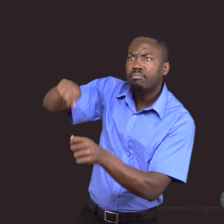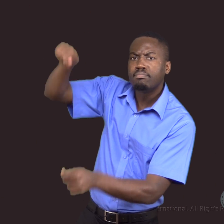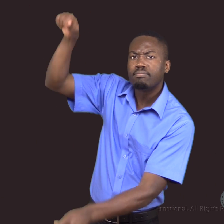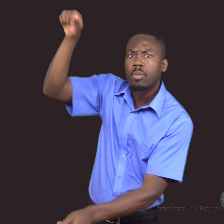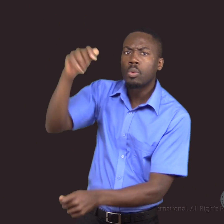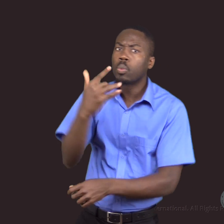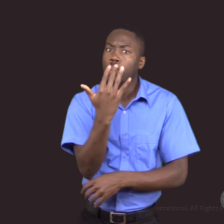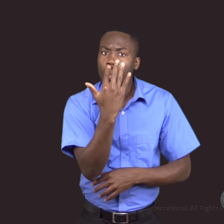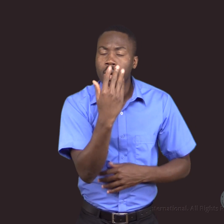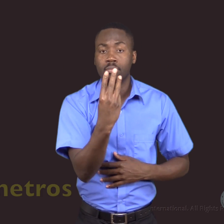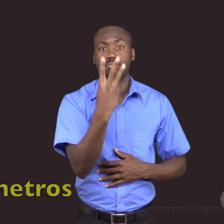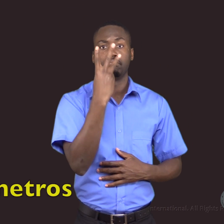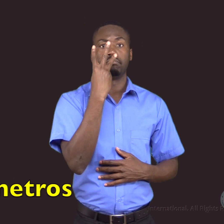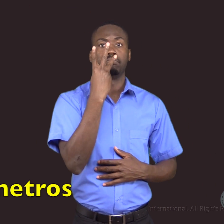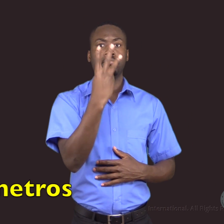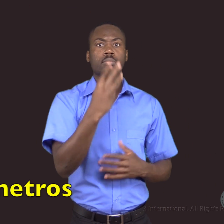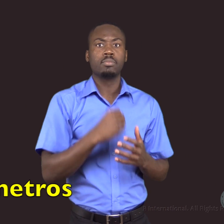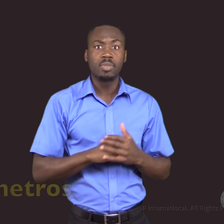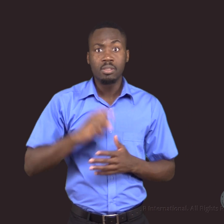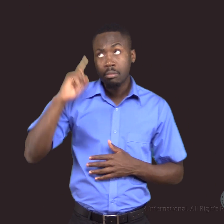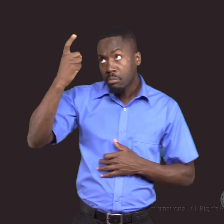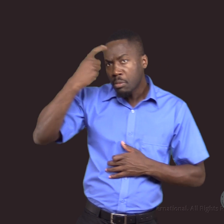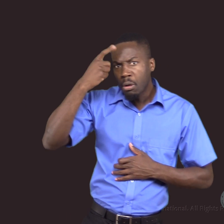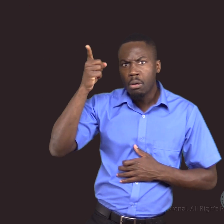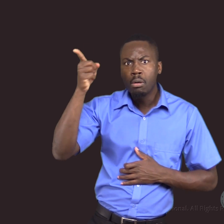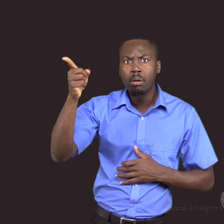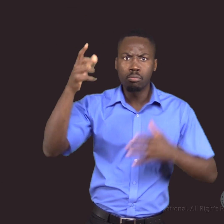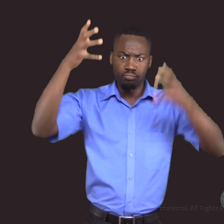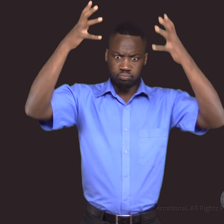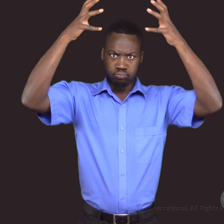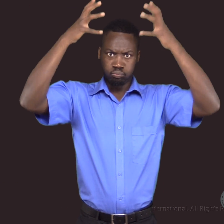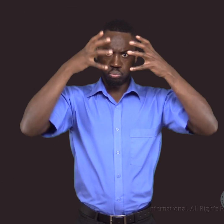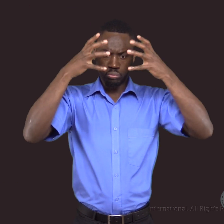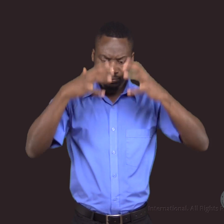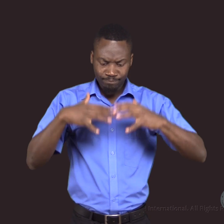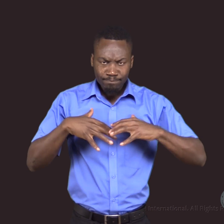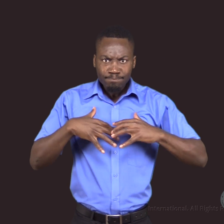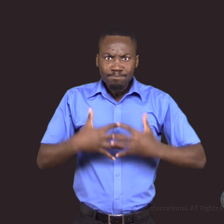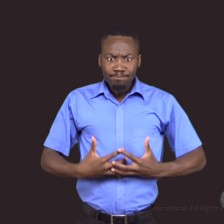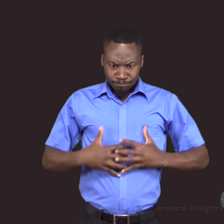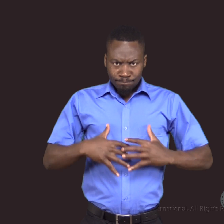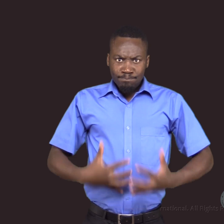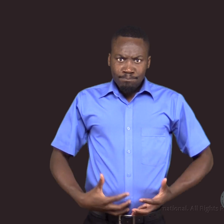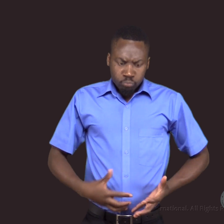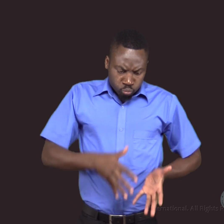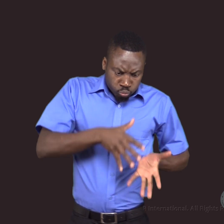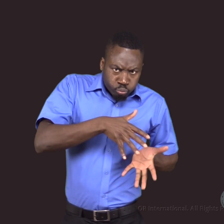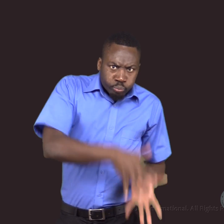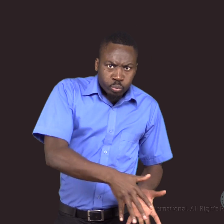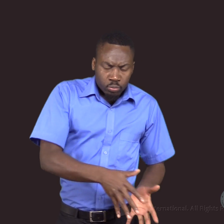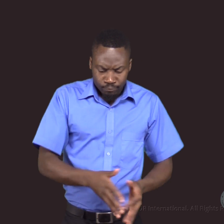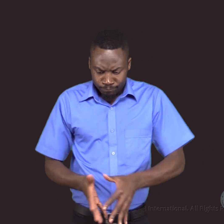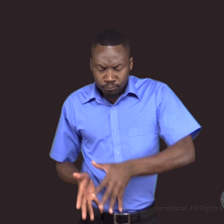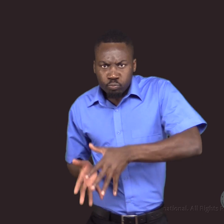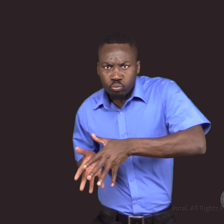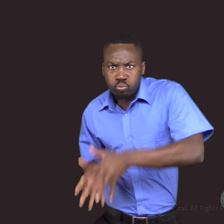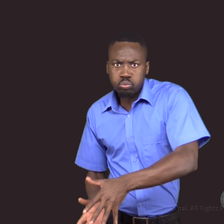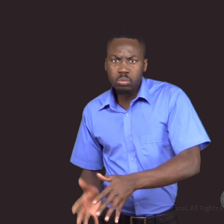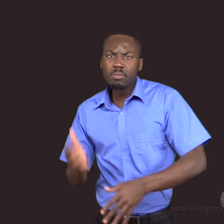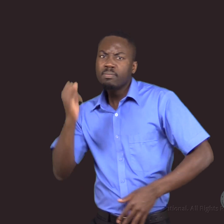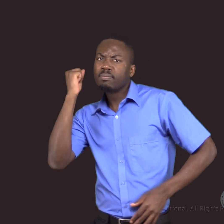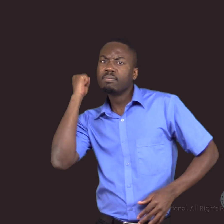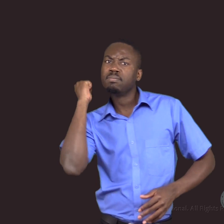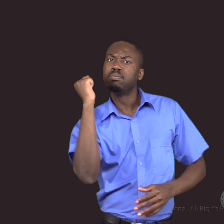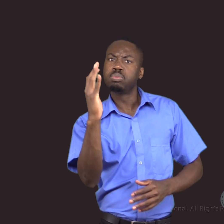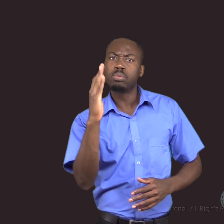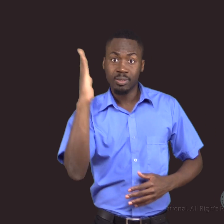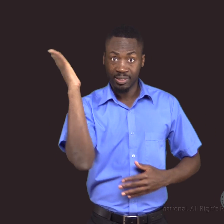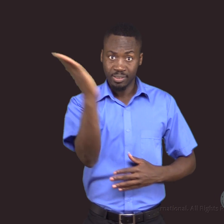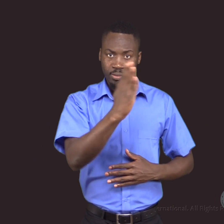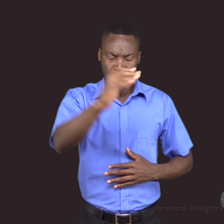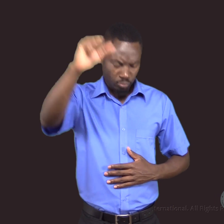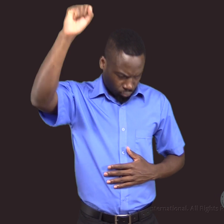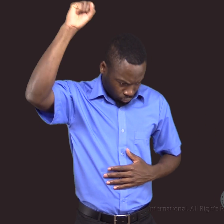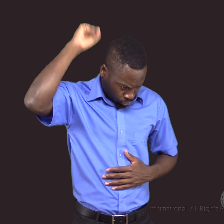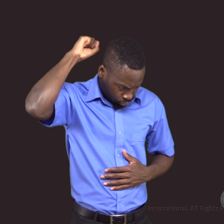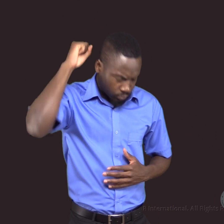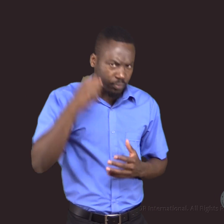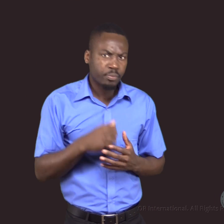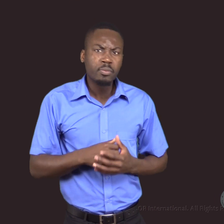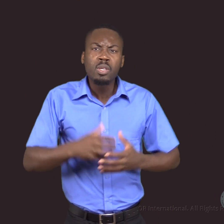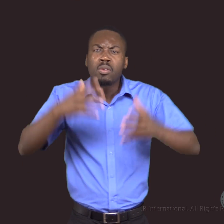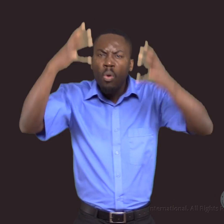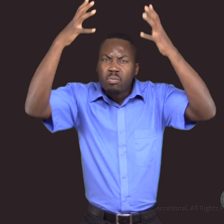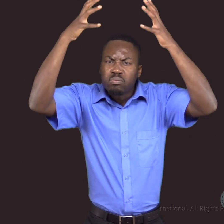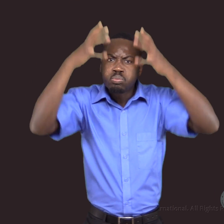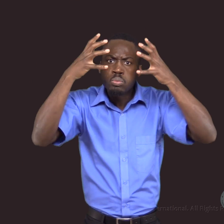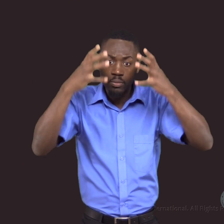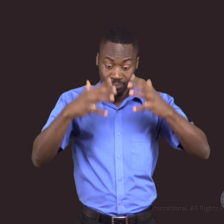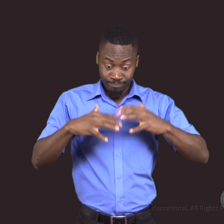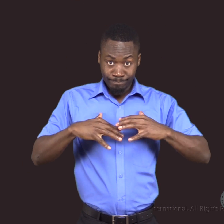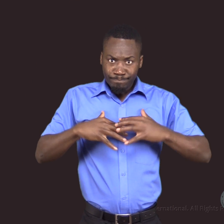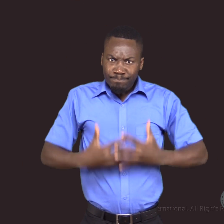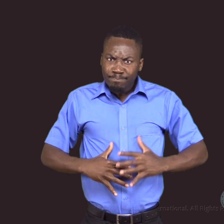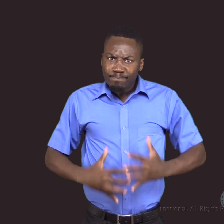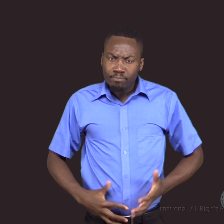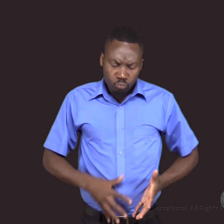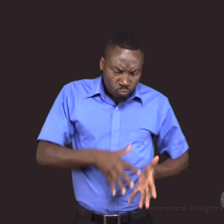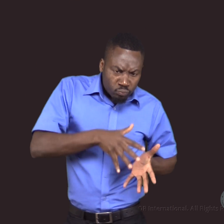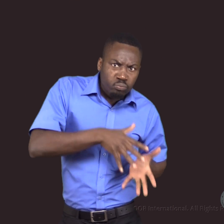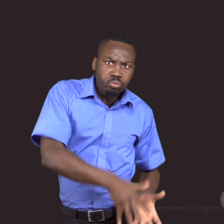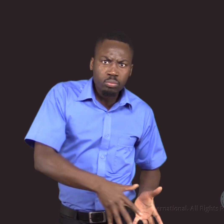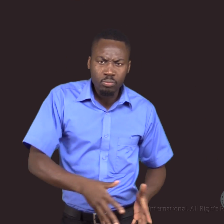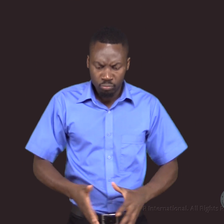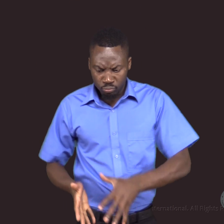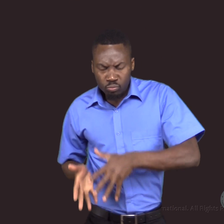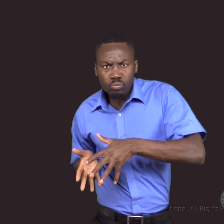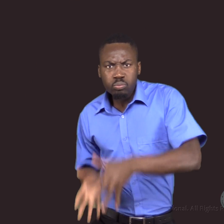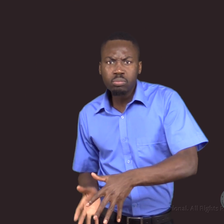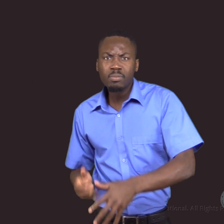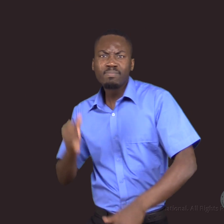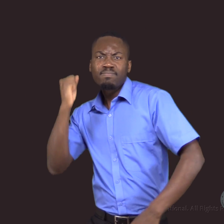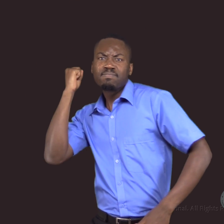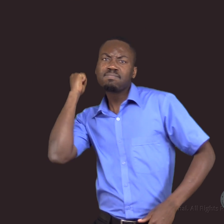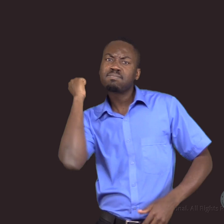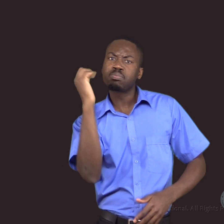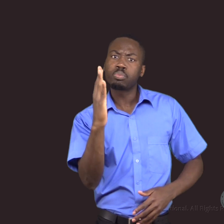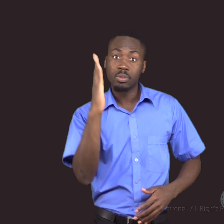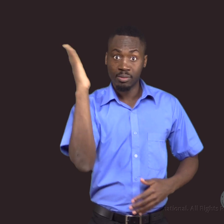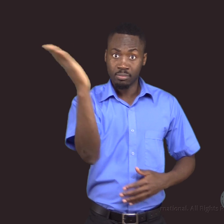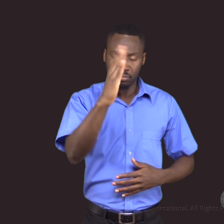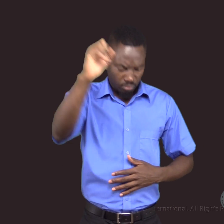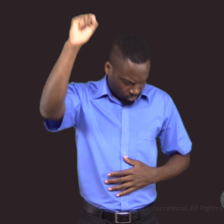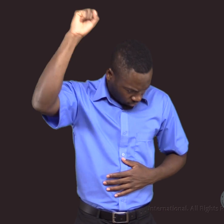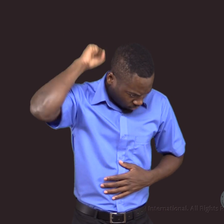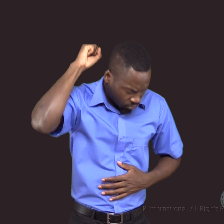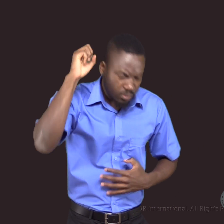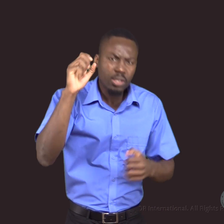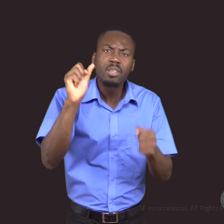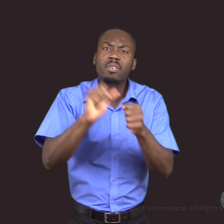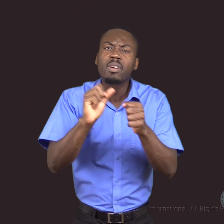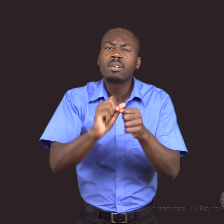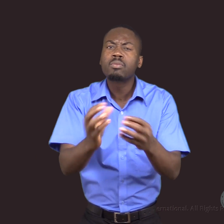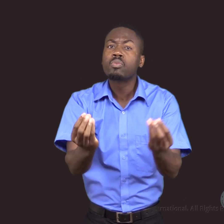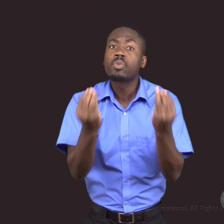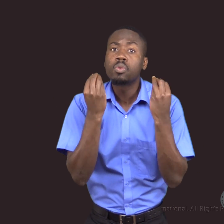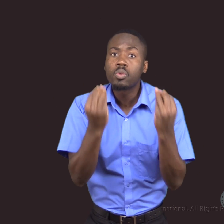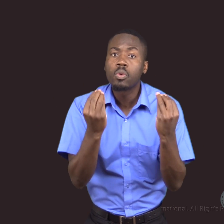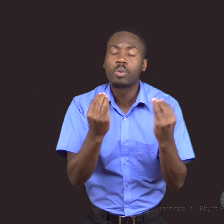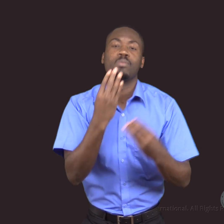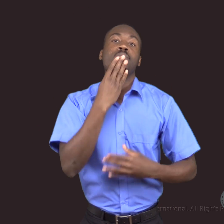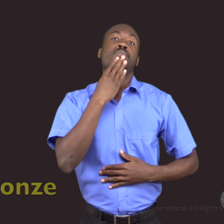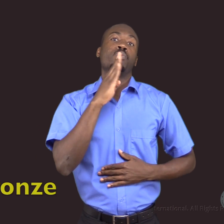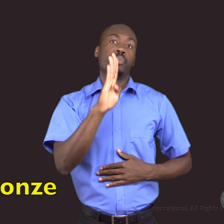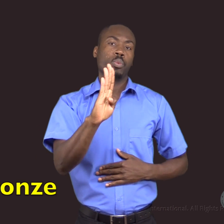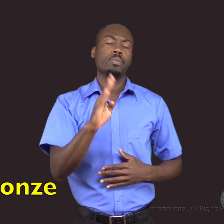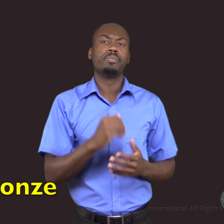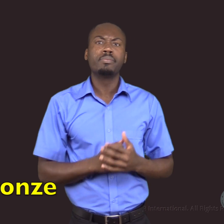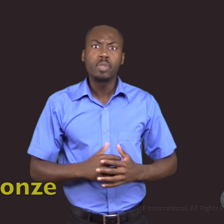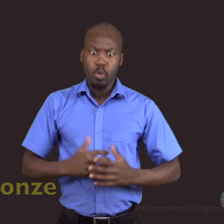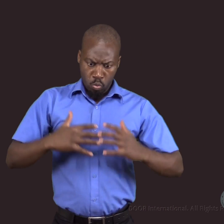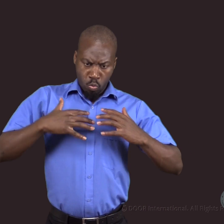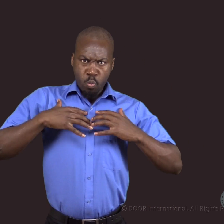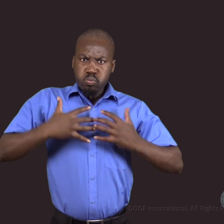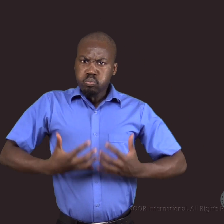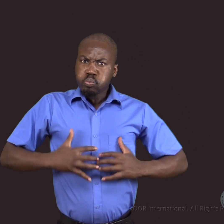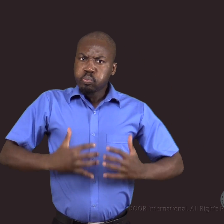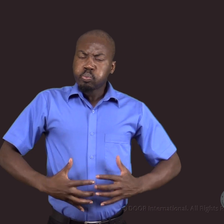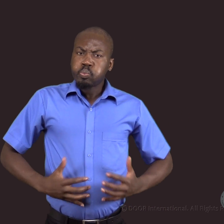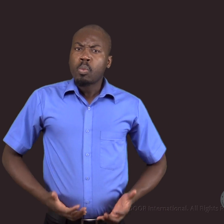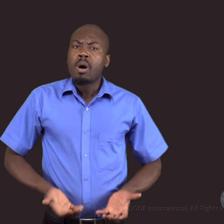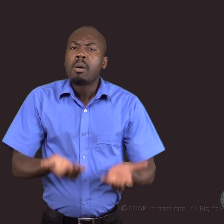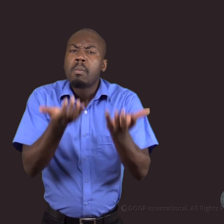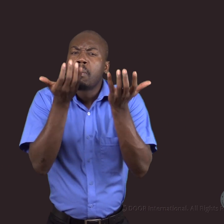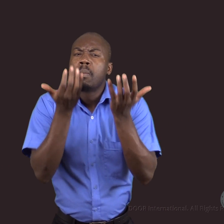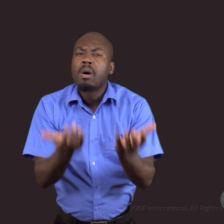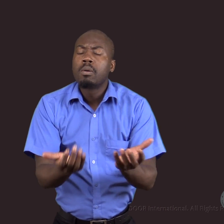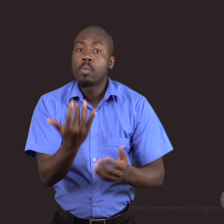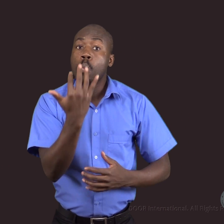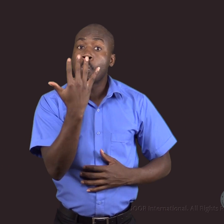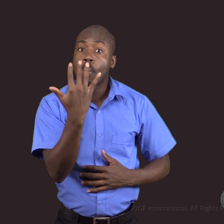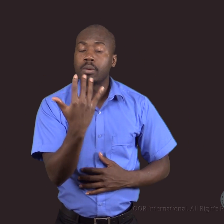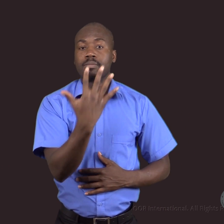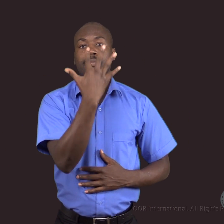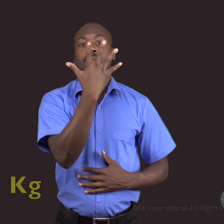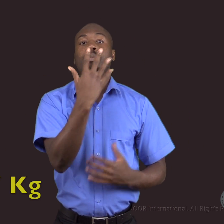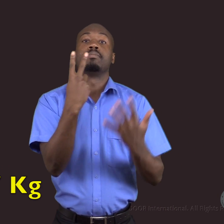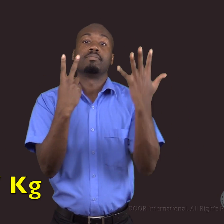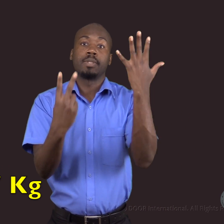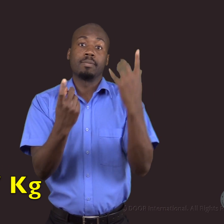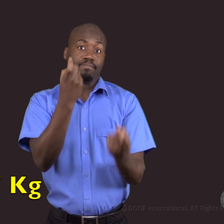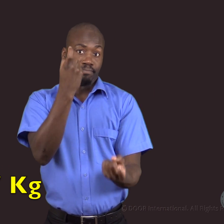He was six cubits and a span in height, and he had a bronze helmet on his head.